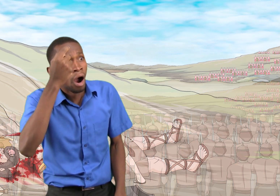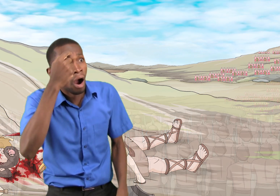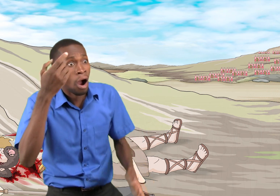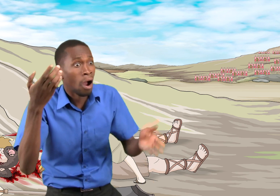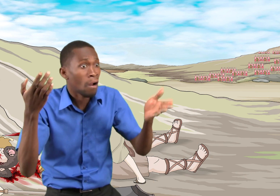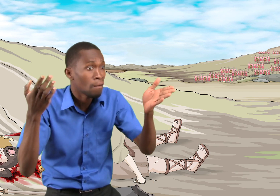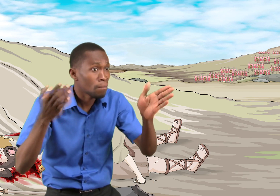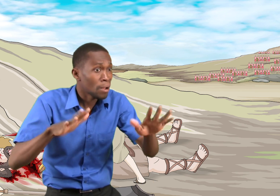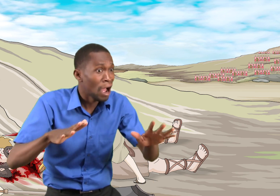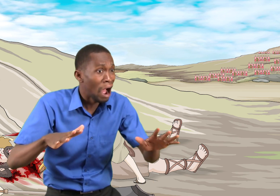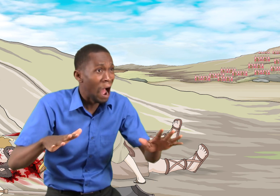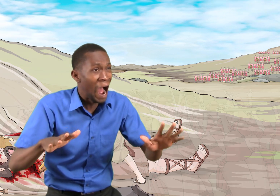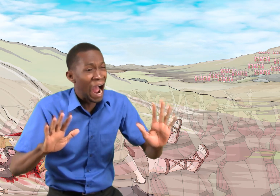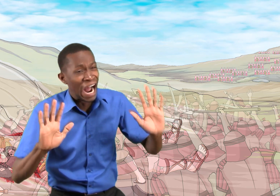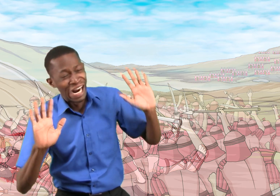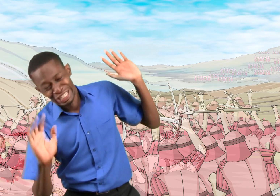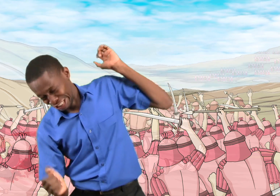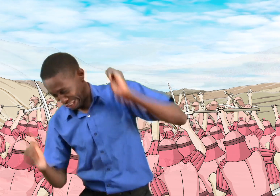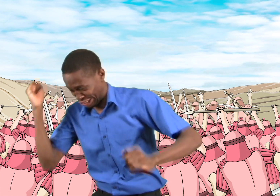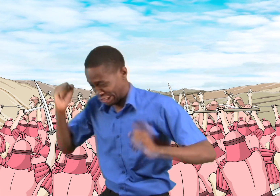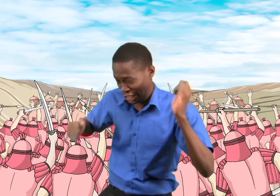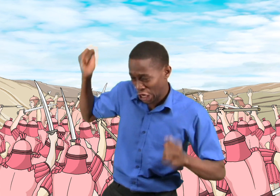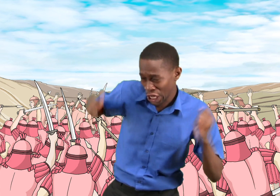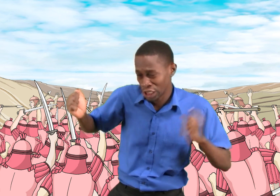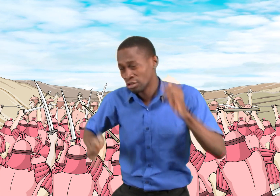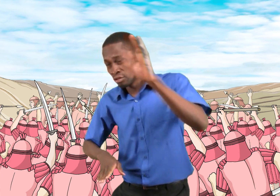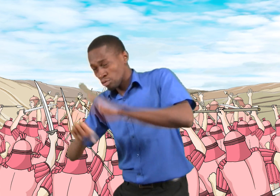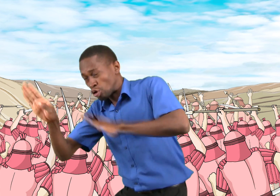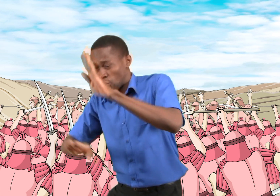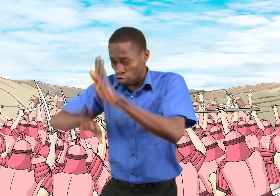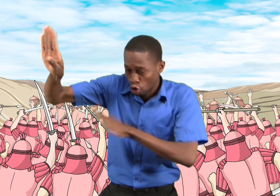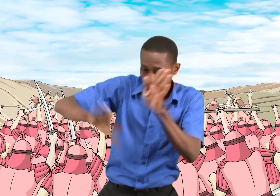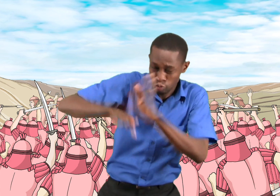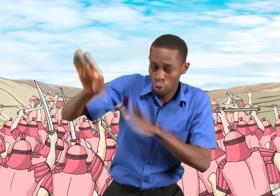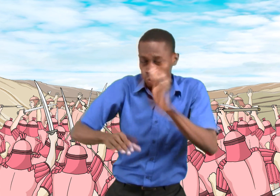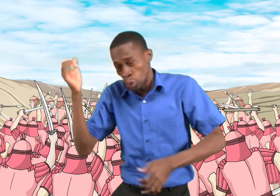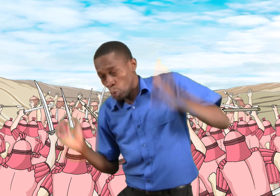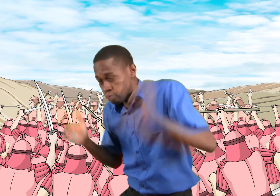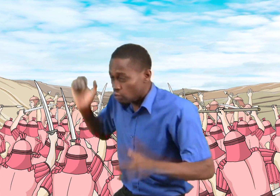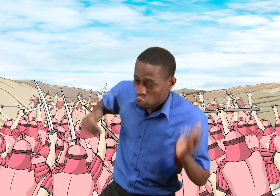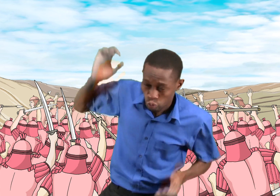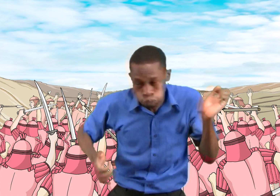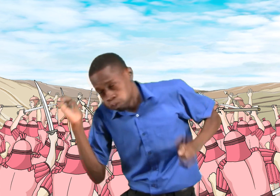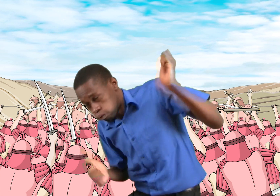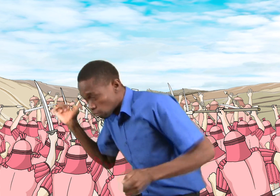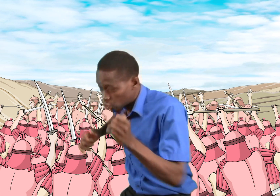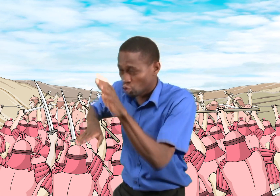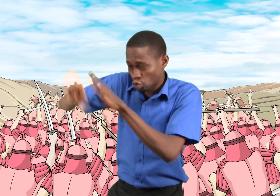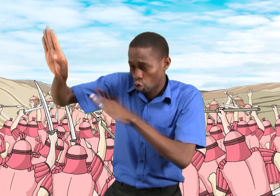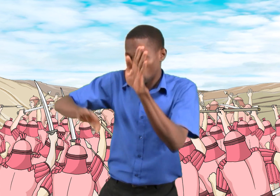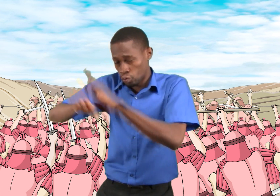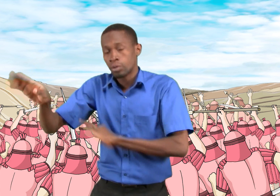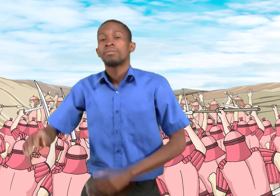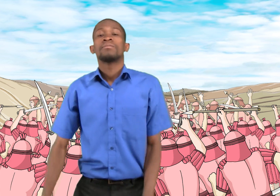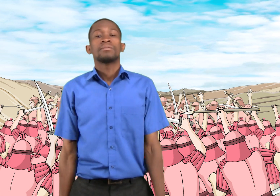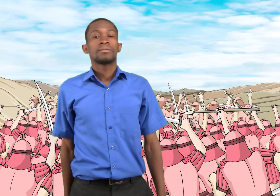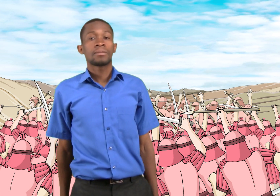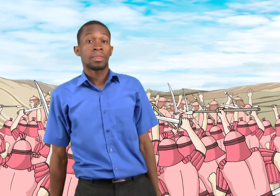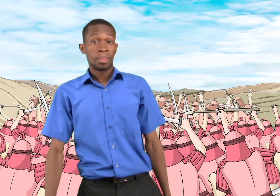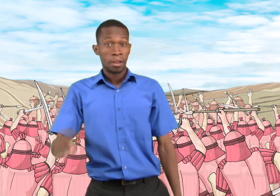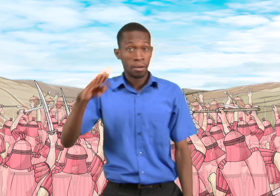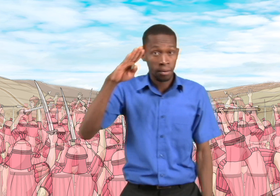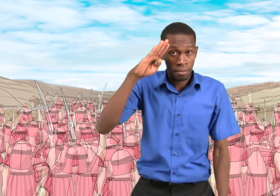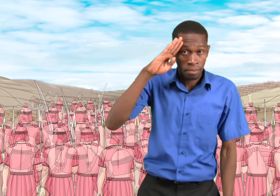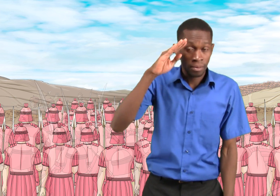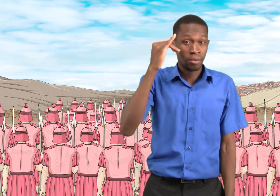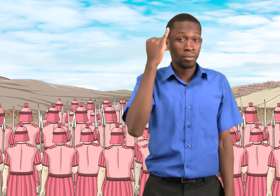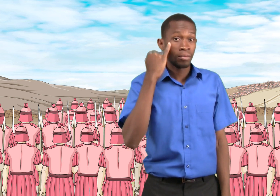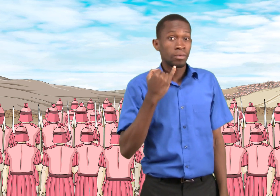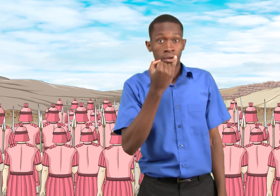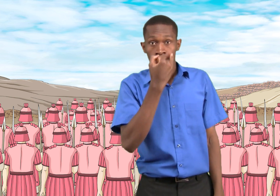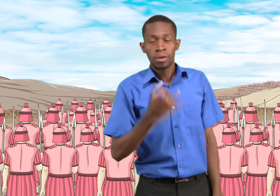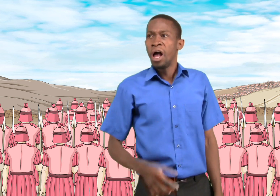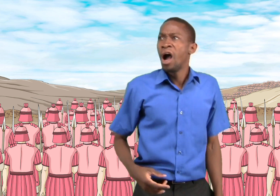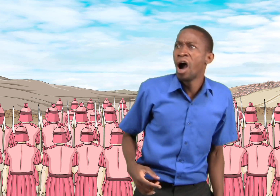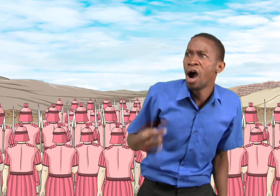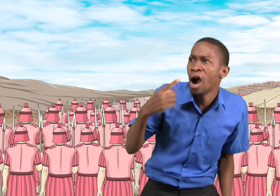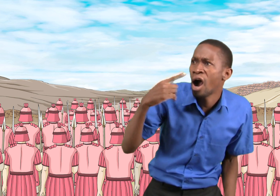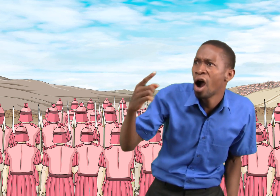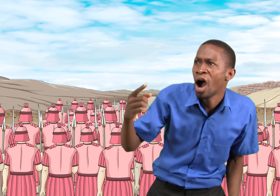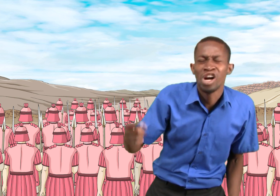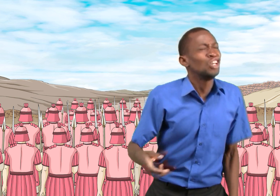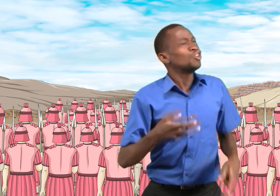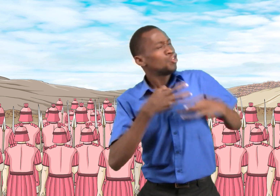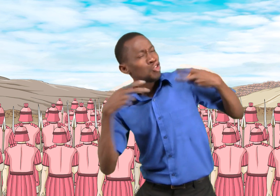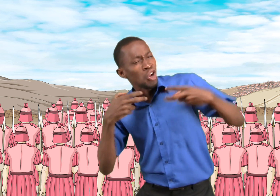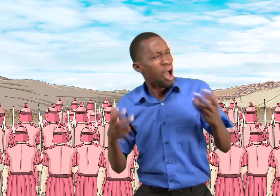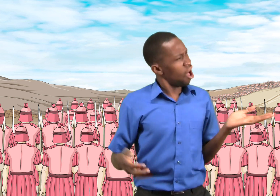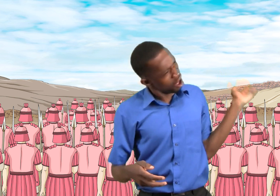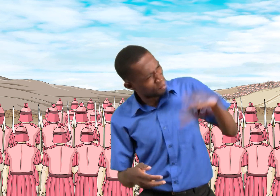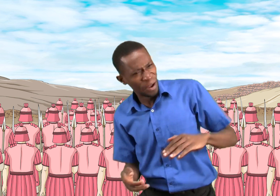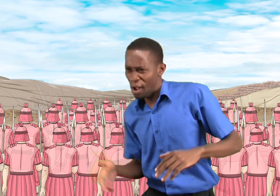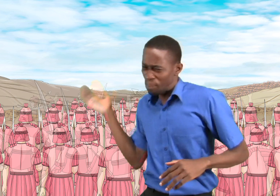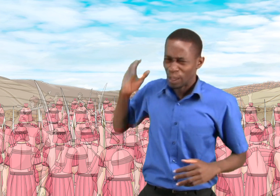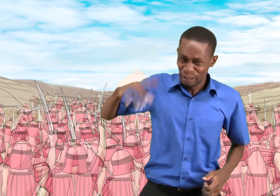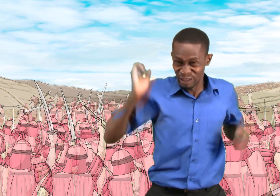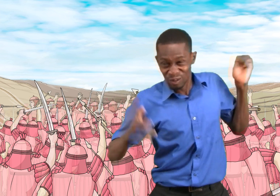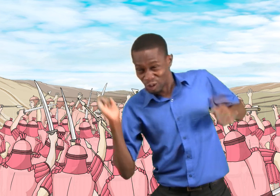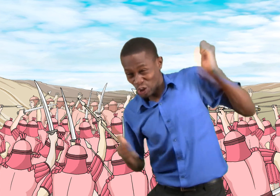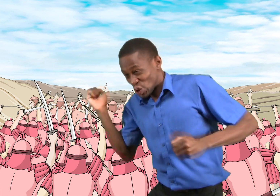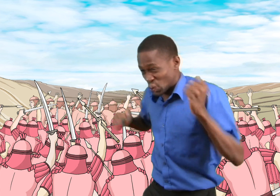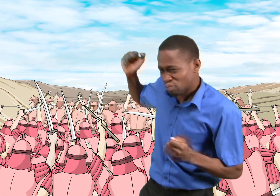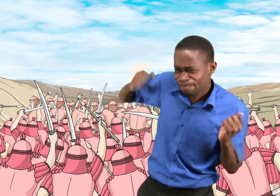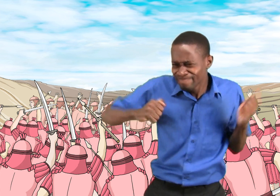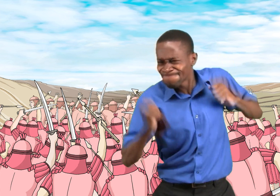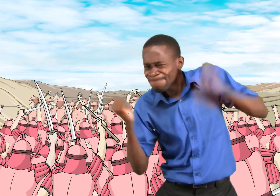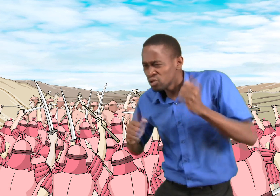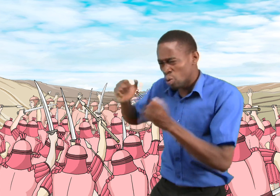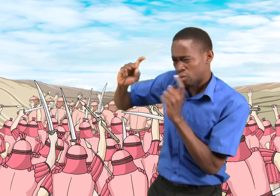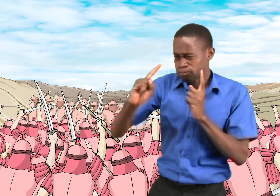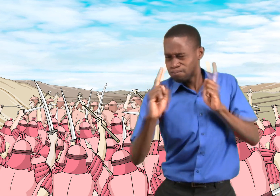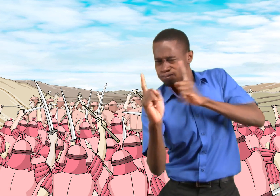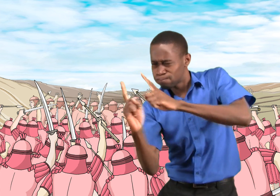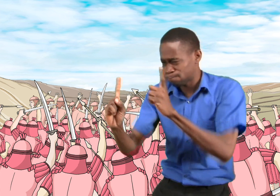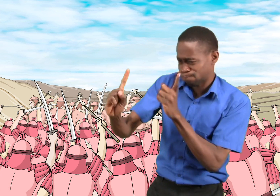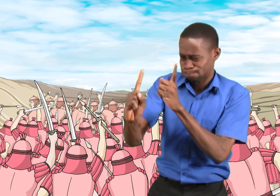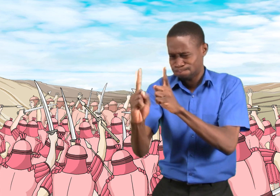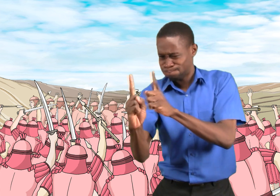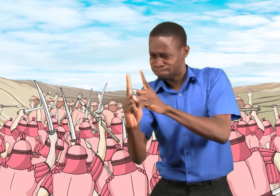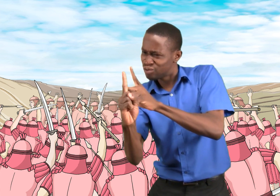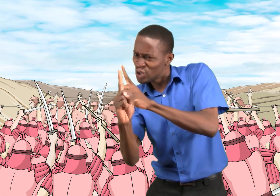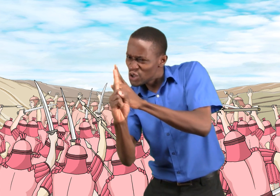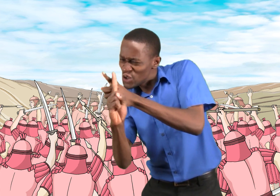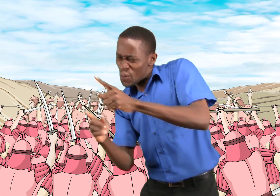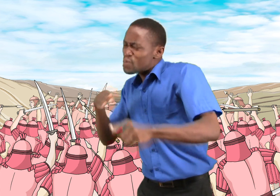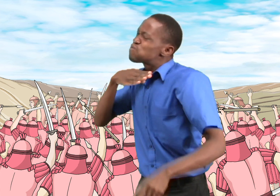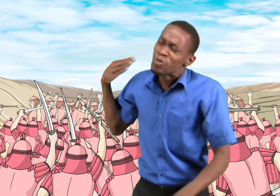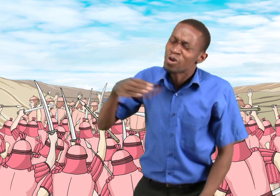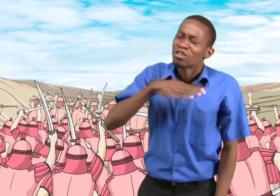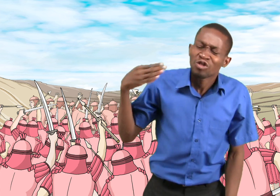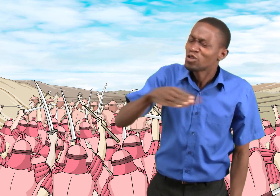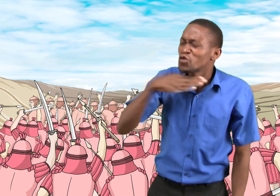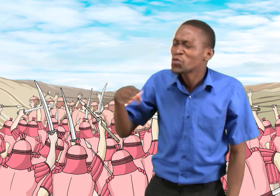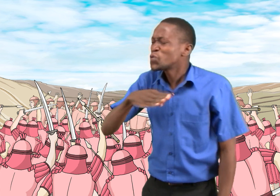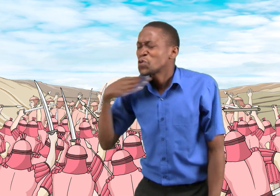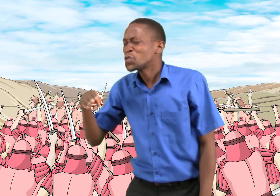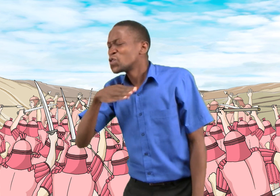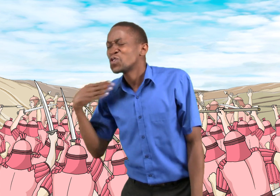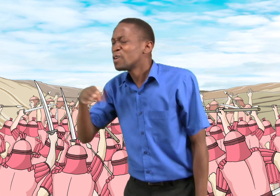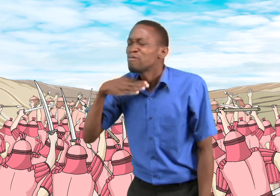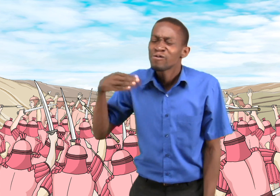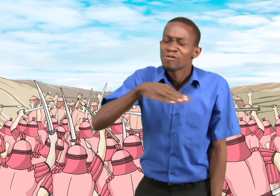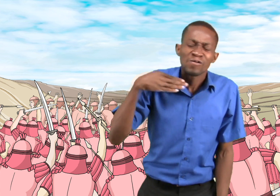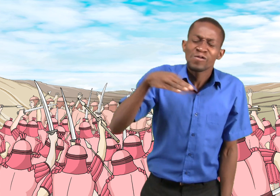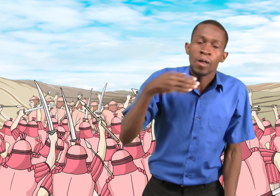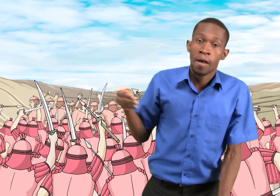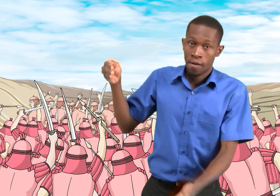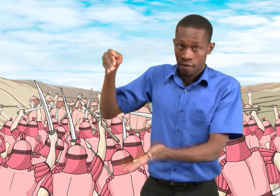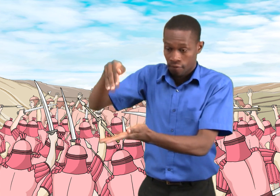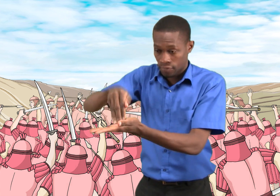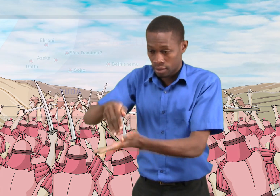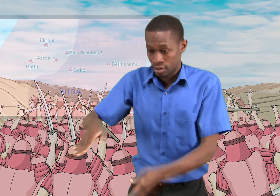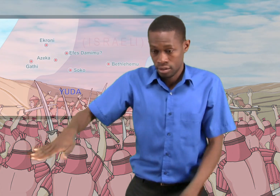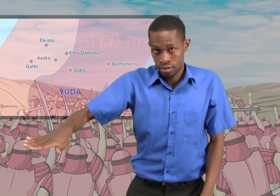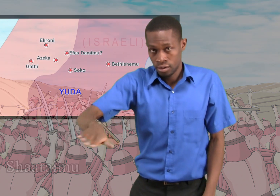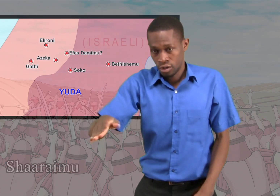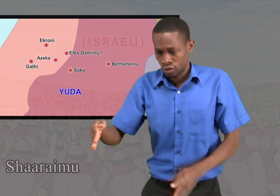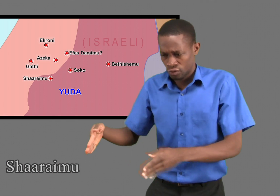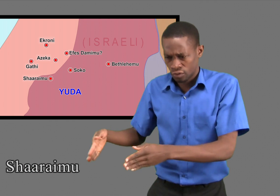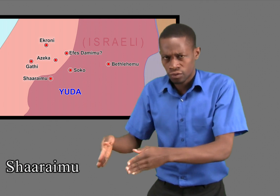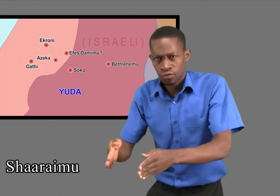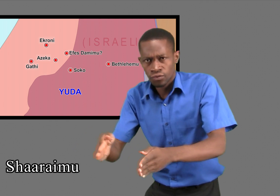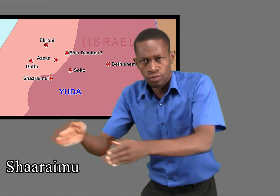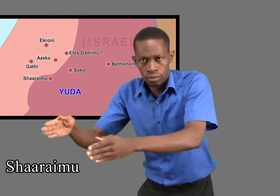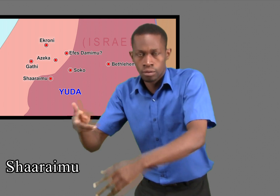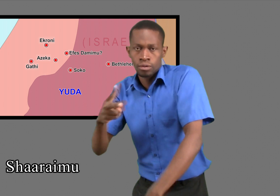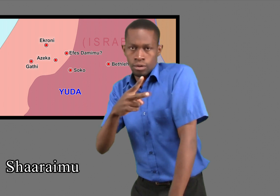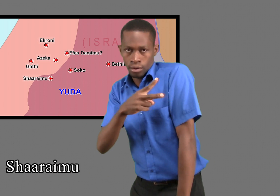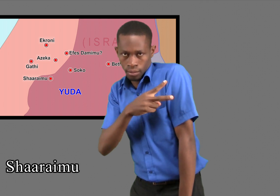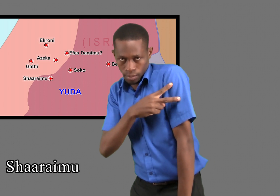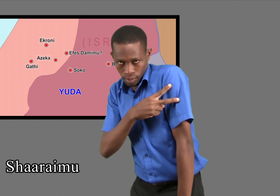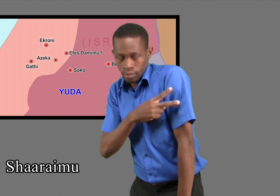Then the men of Israel and Judah charged forward with a shout and pursued the Philistines to the entrance of Gath and to the gates of Ekron.